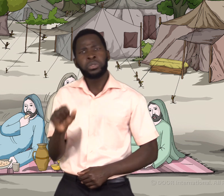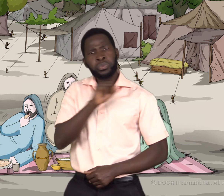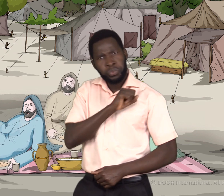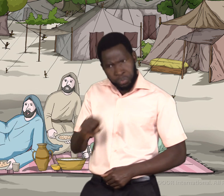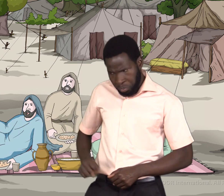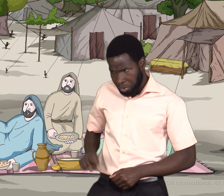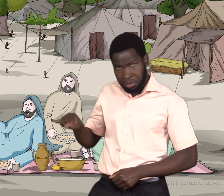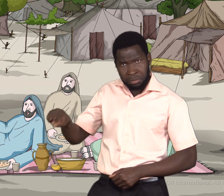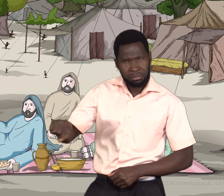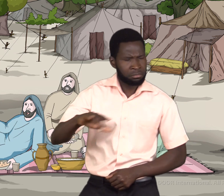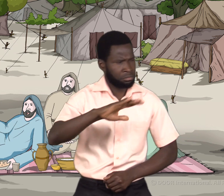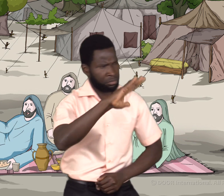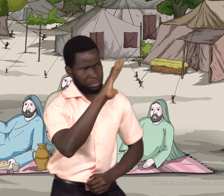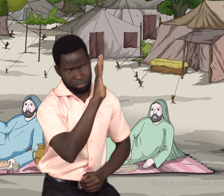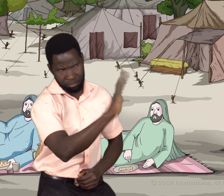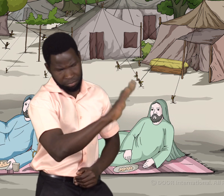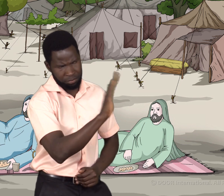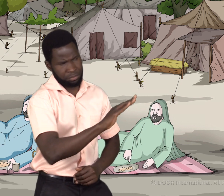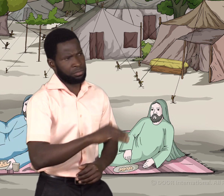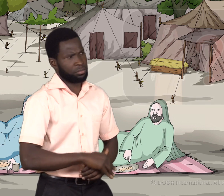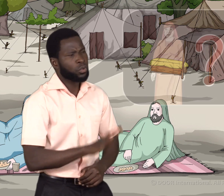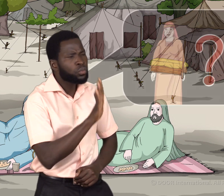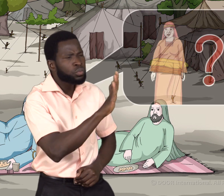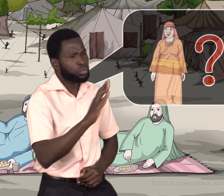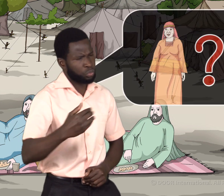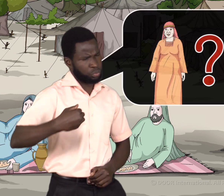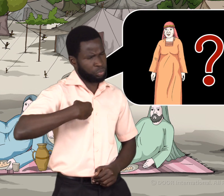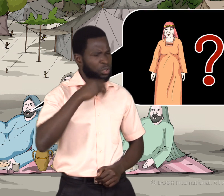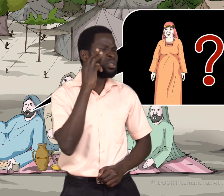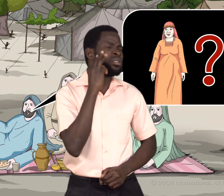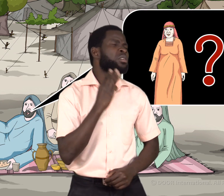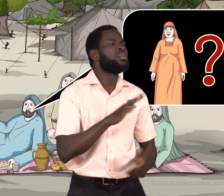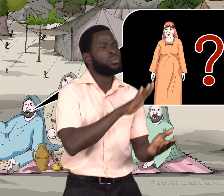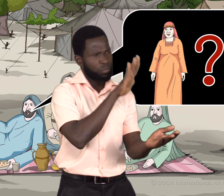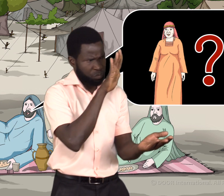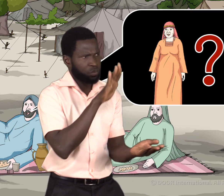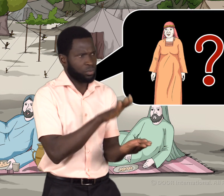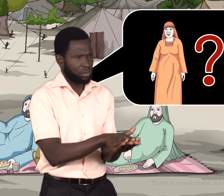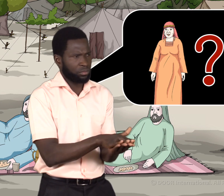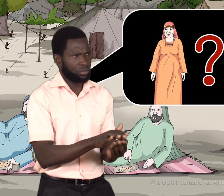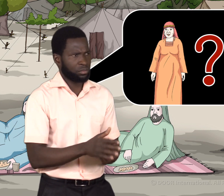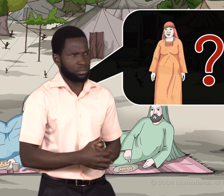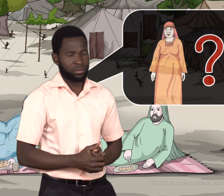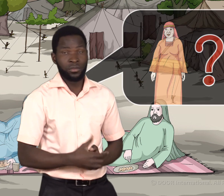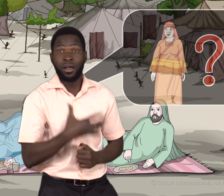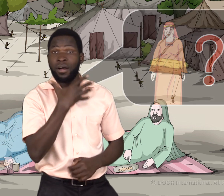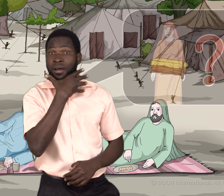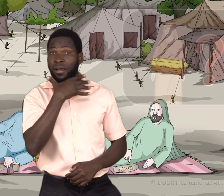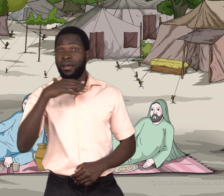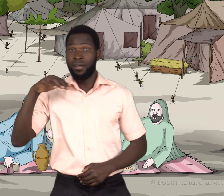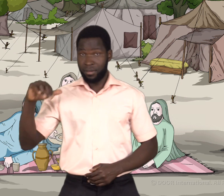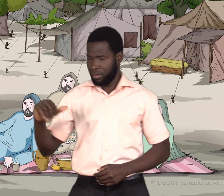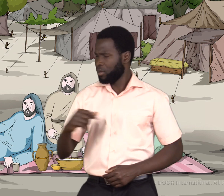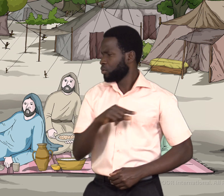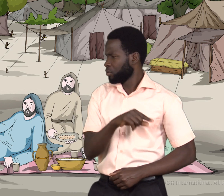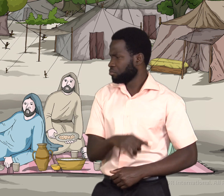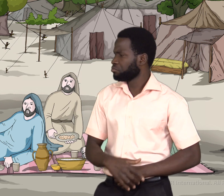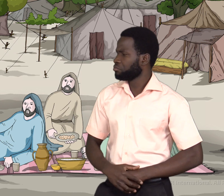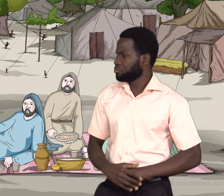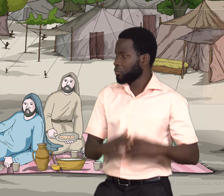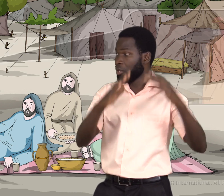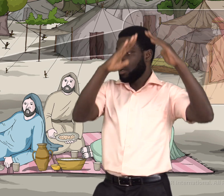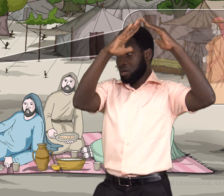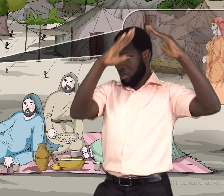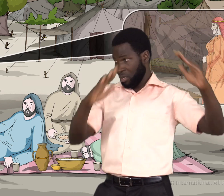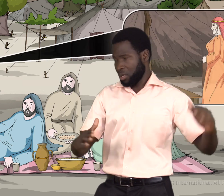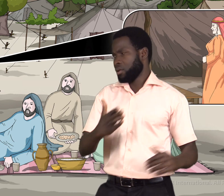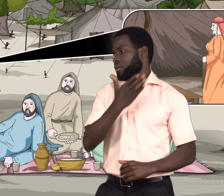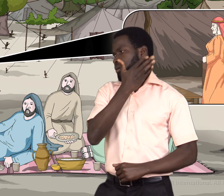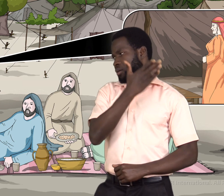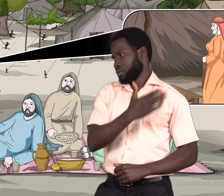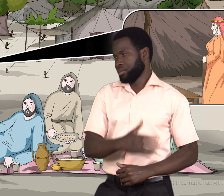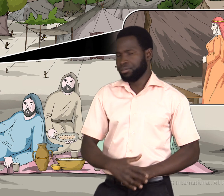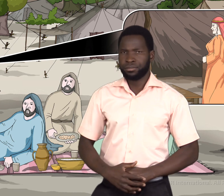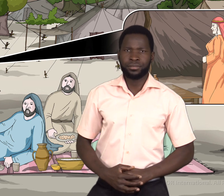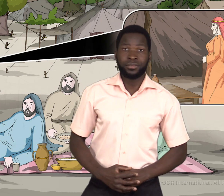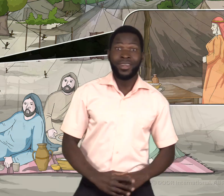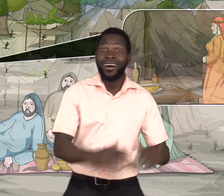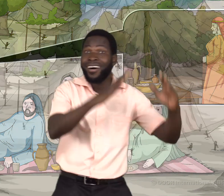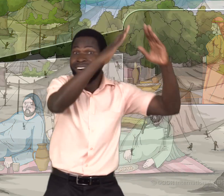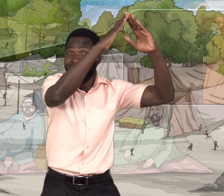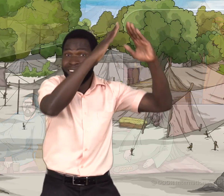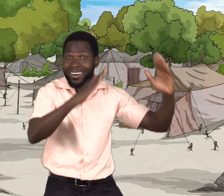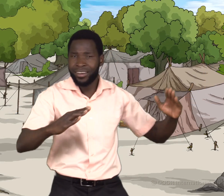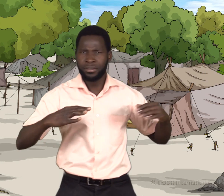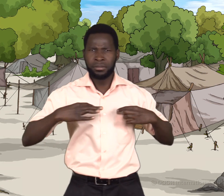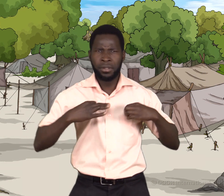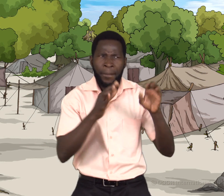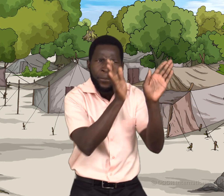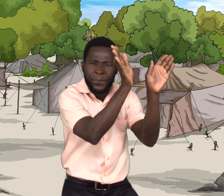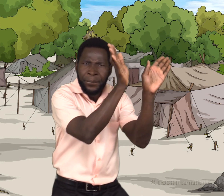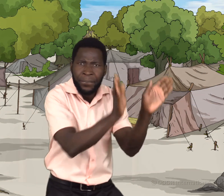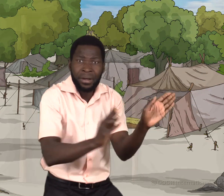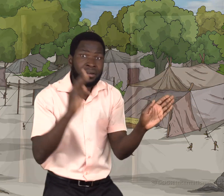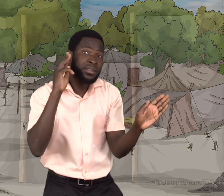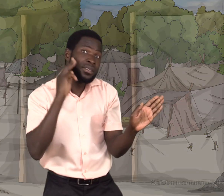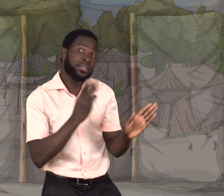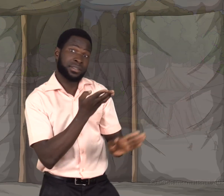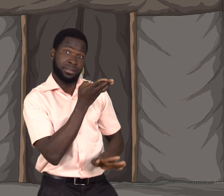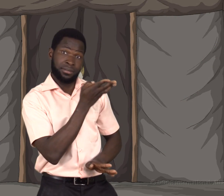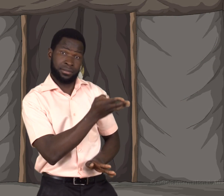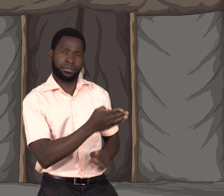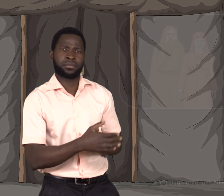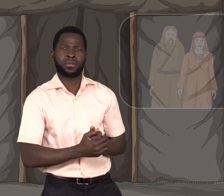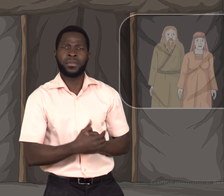“Where is your wife Sarah?” they asked. “There, in the tent,” he replied.